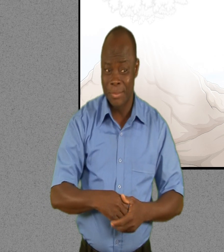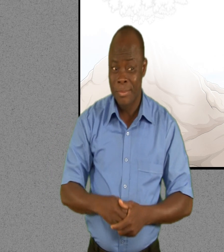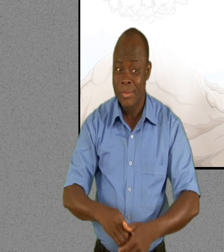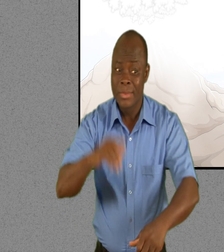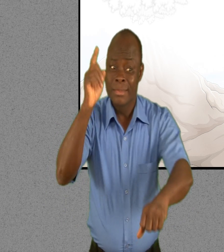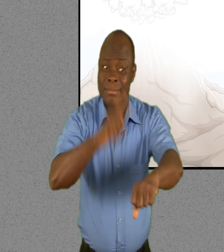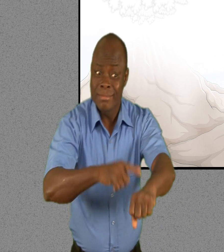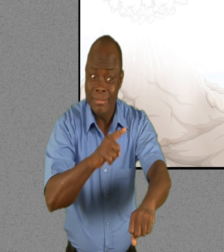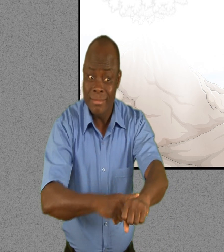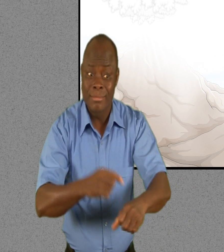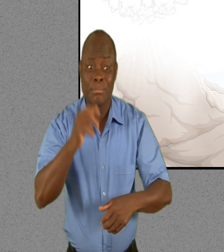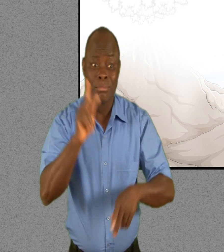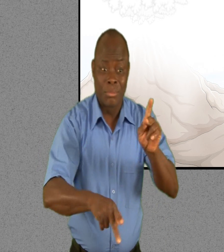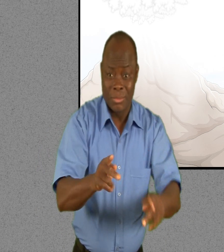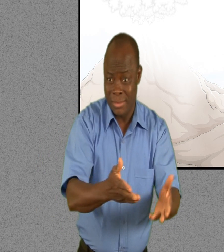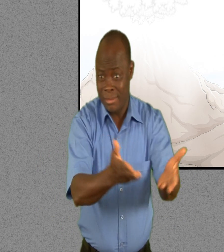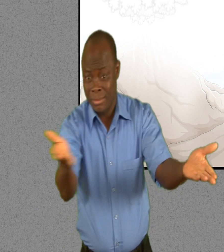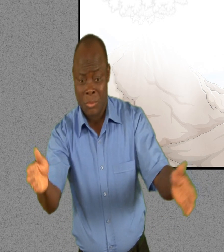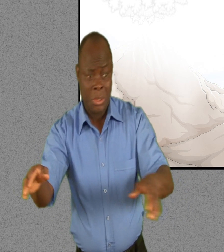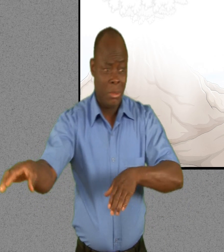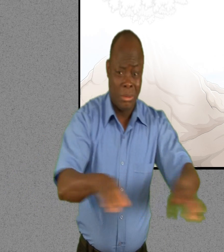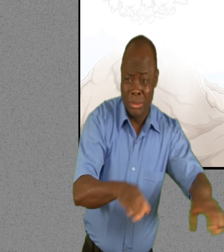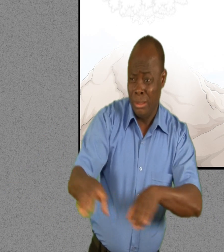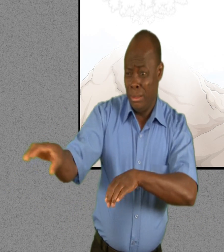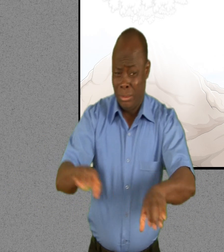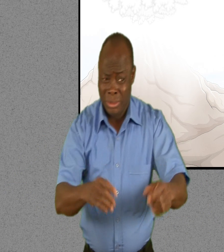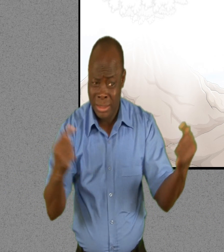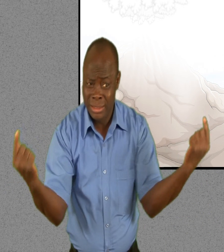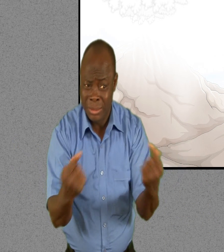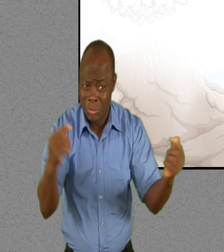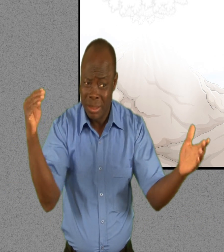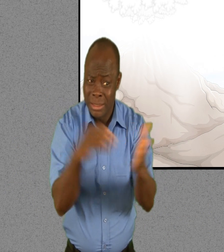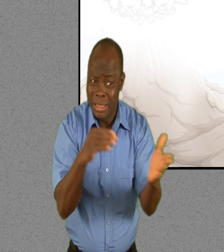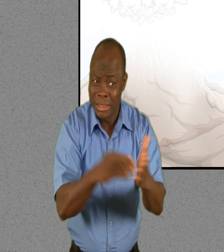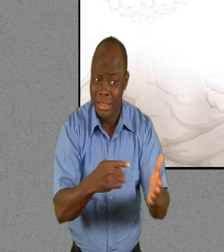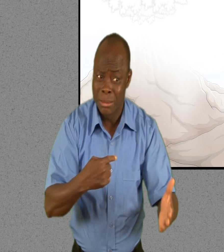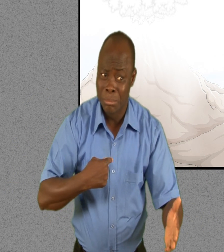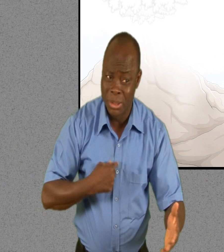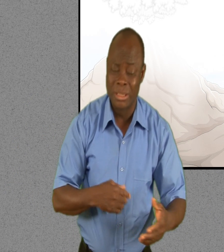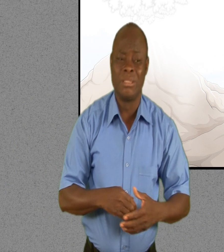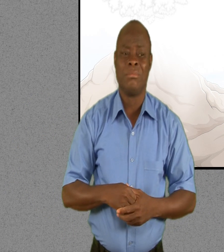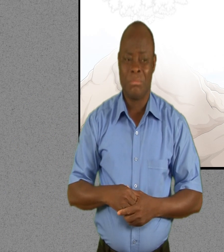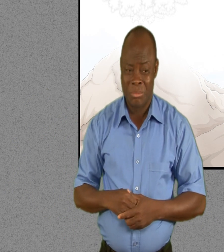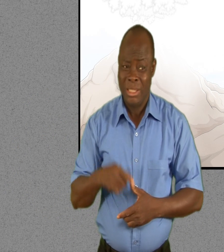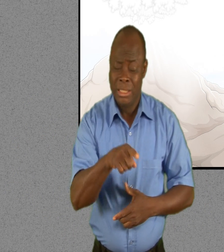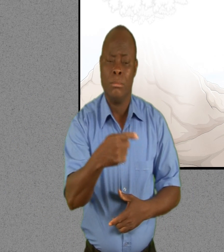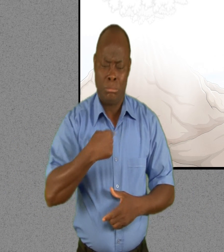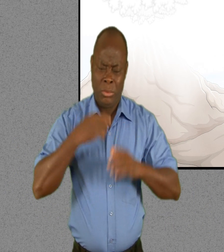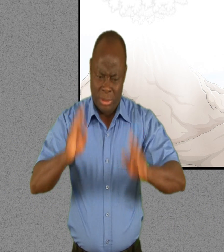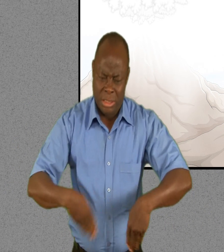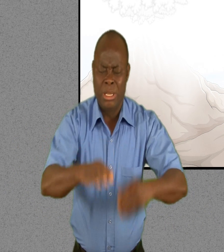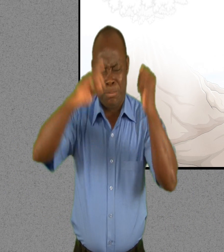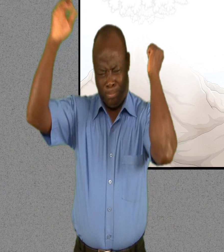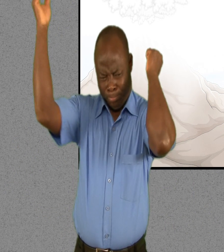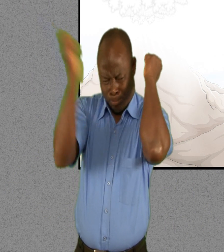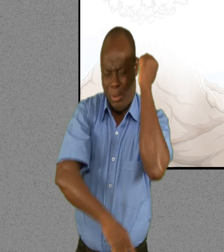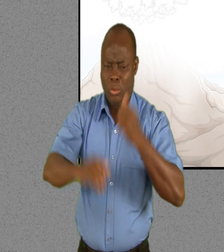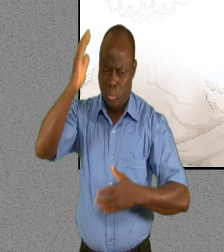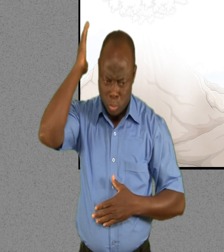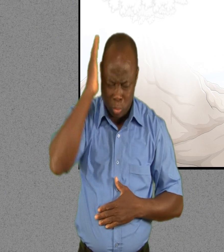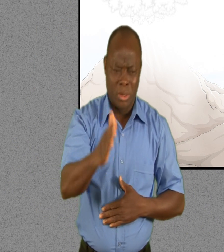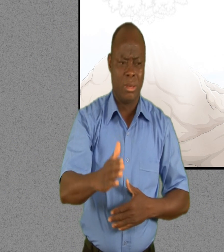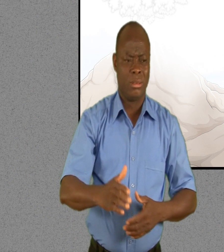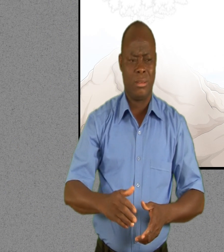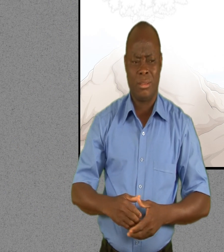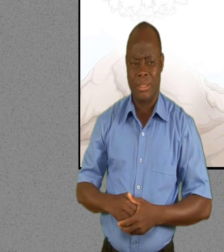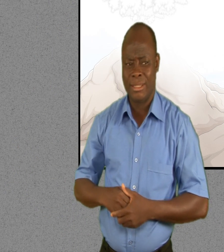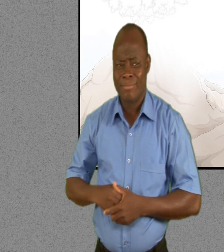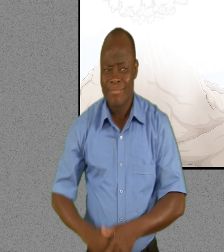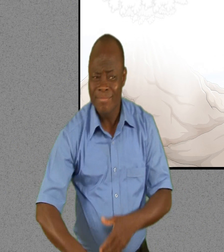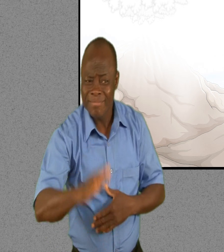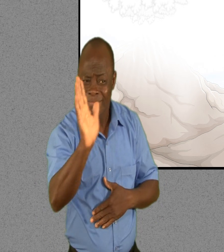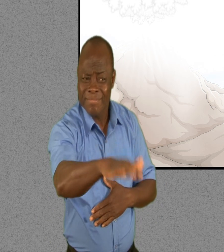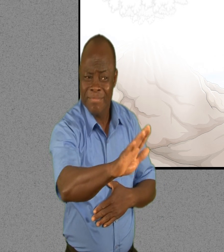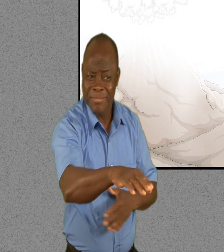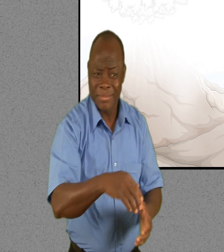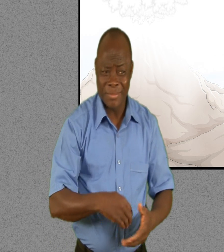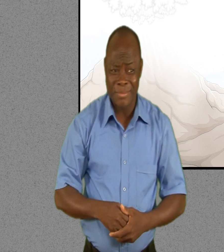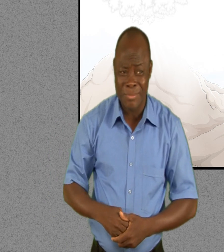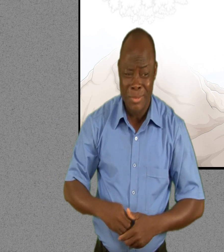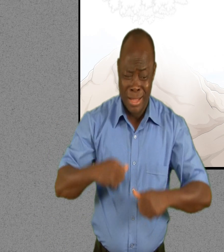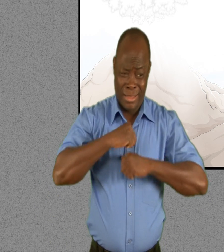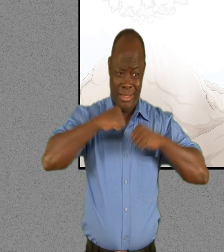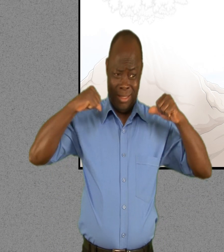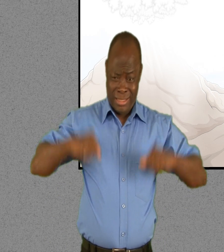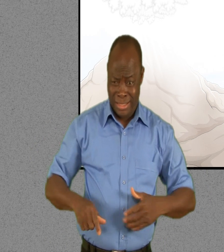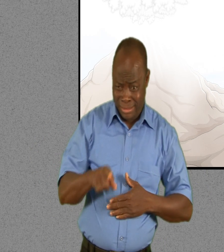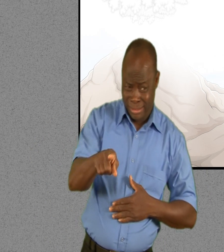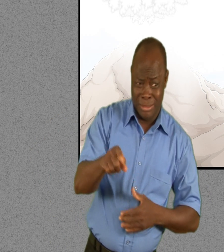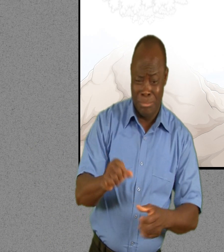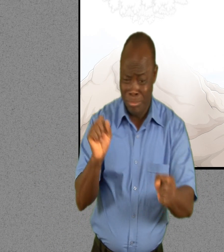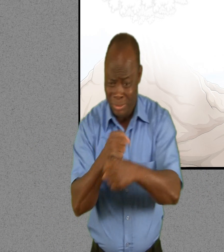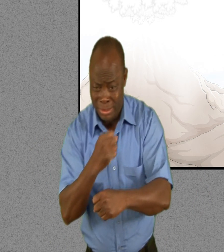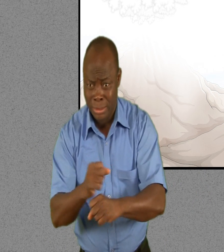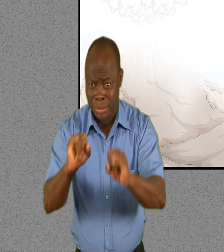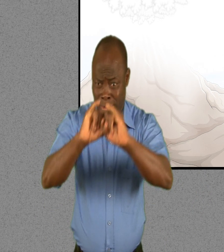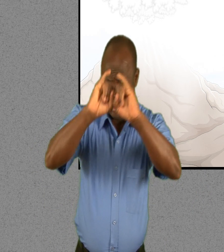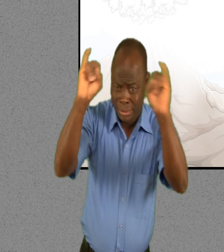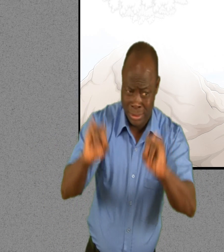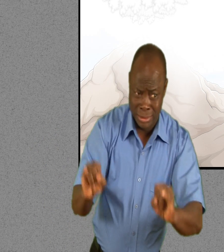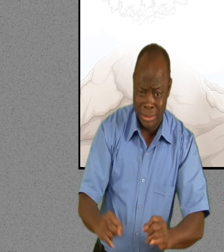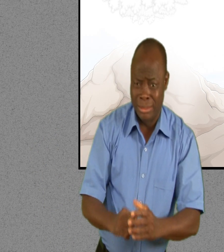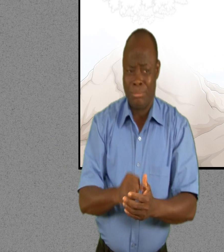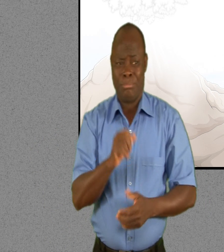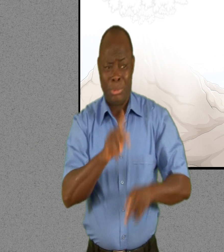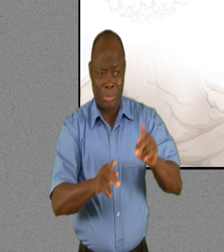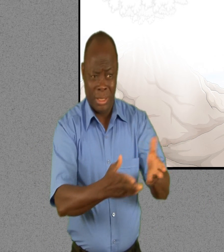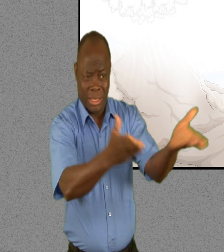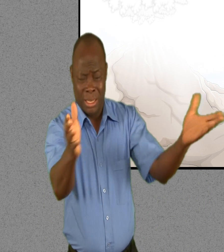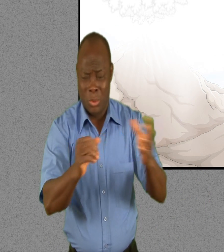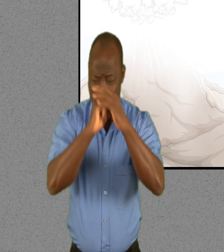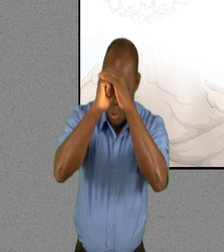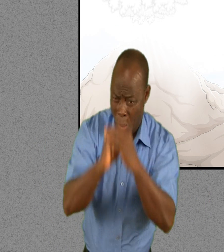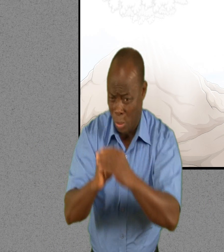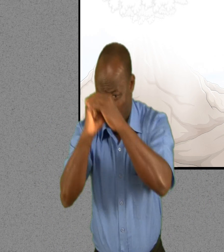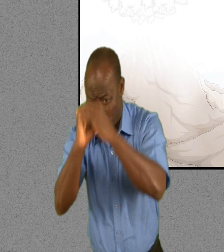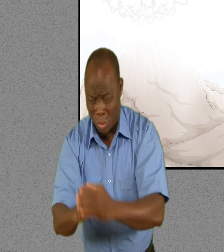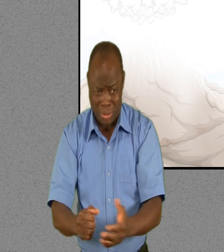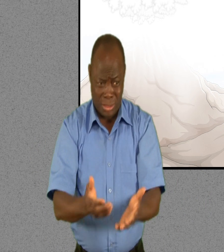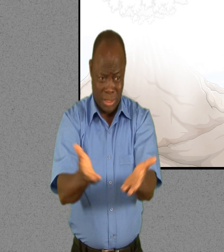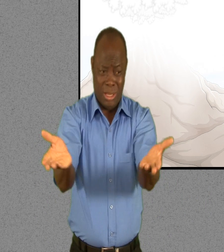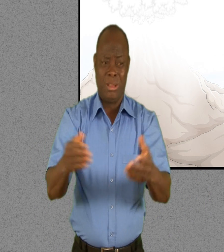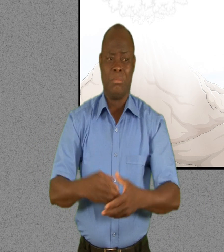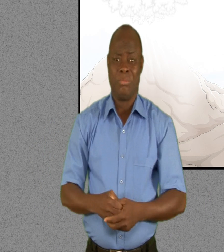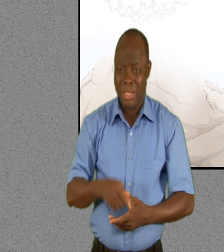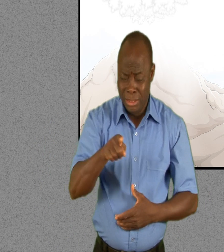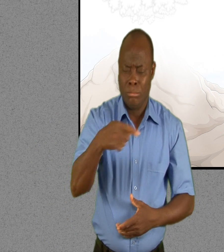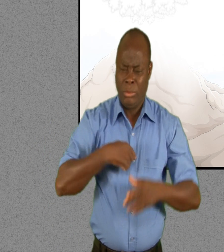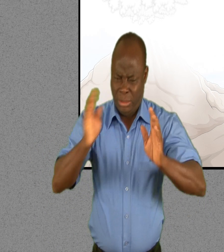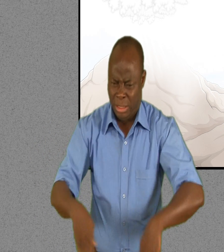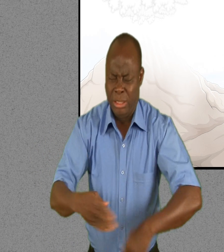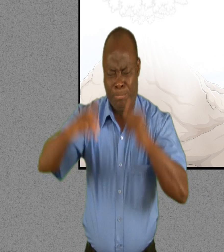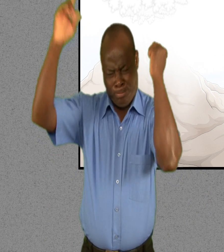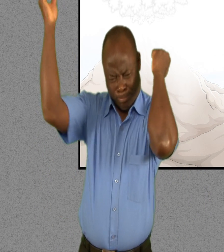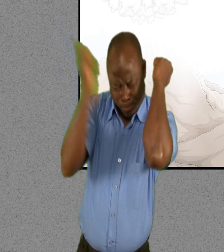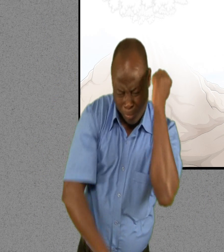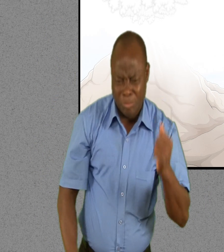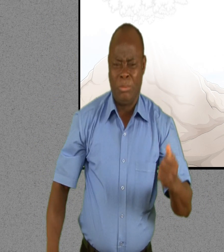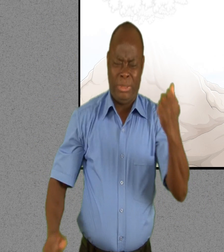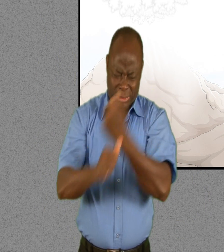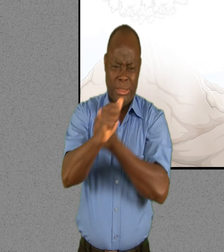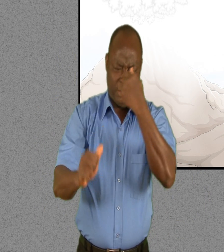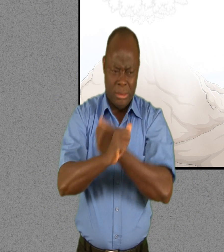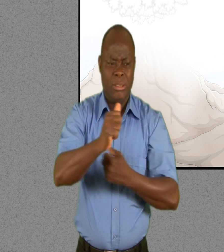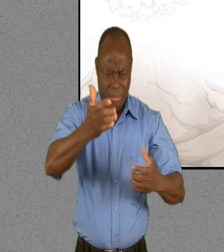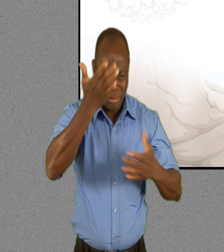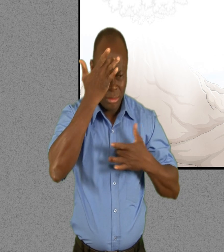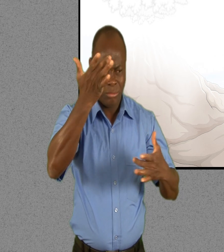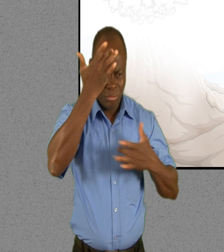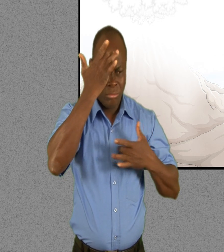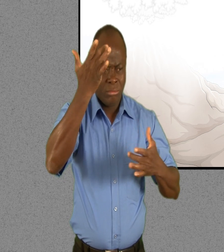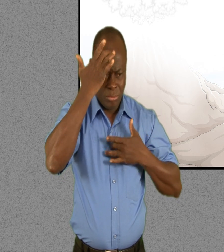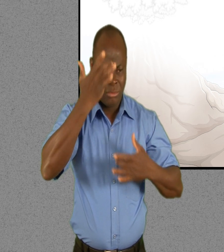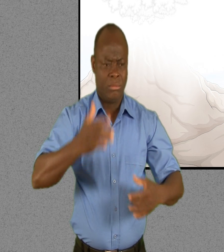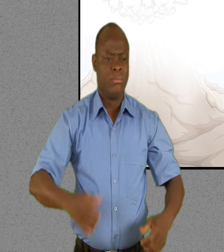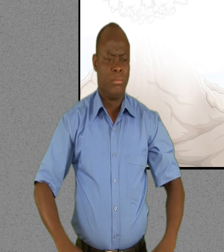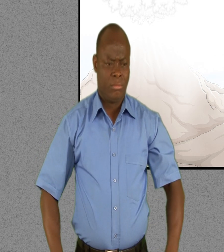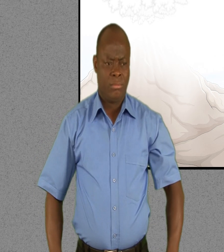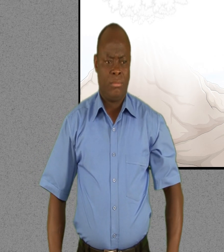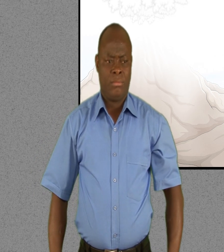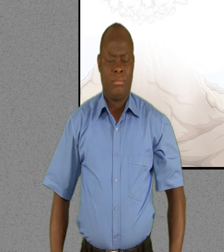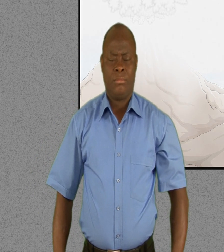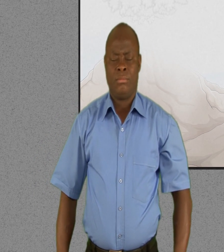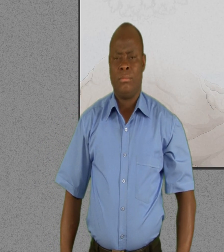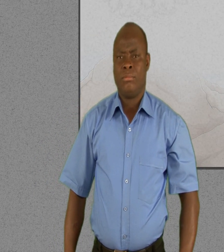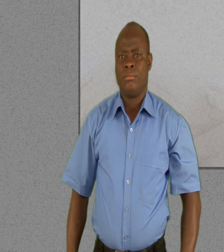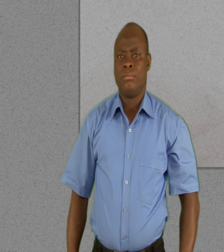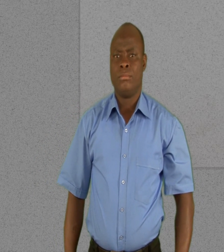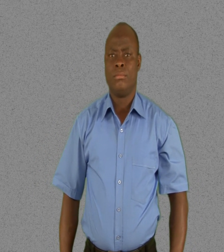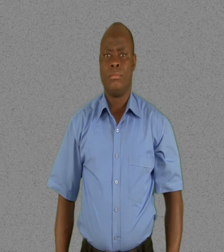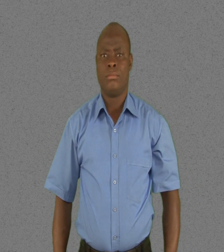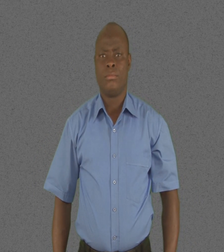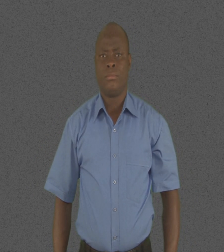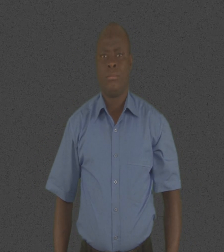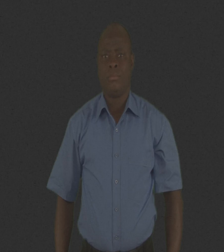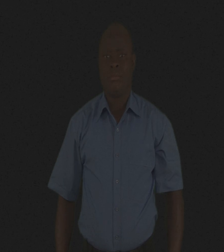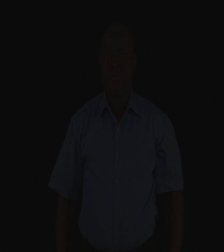And the LORD sent a plague on the people because of what they had done with the calf that Aaron had made.